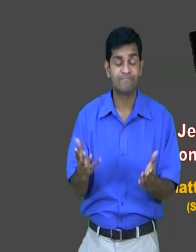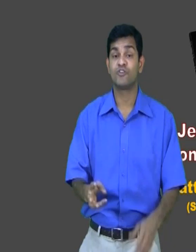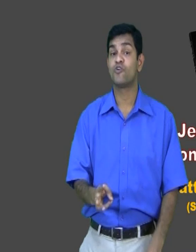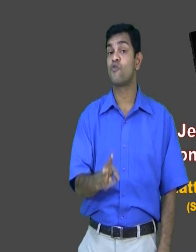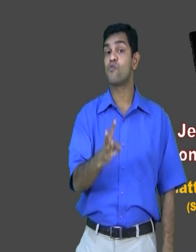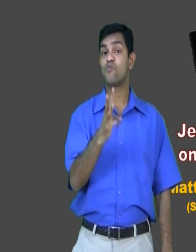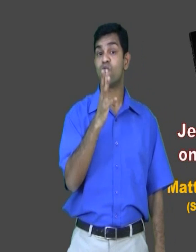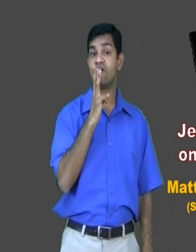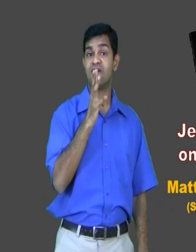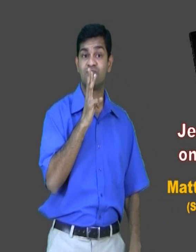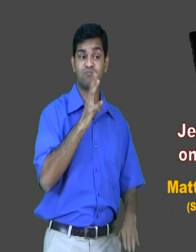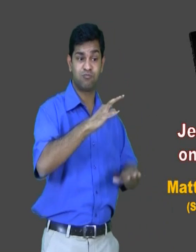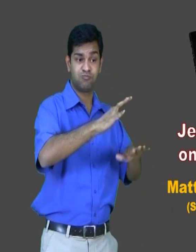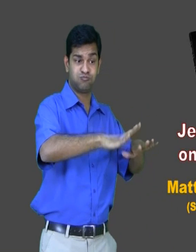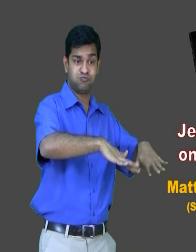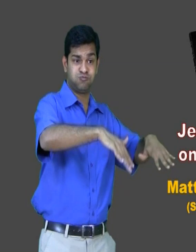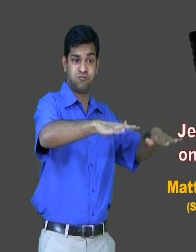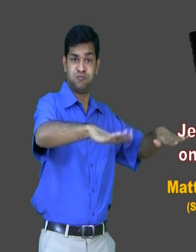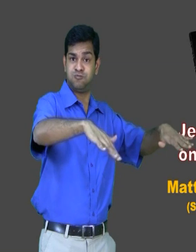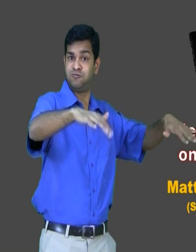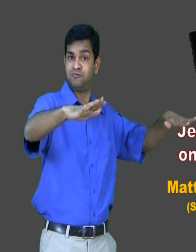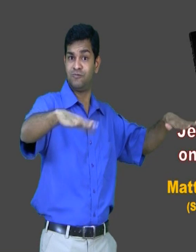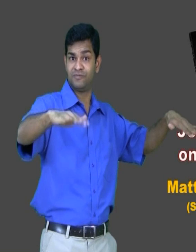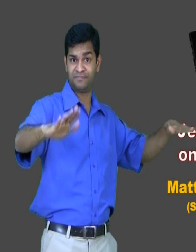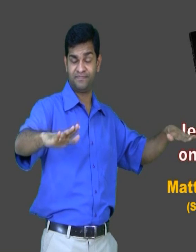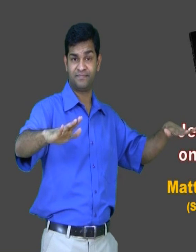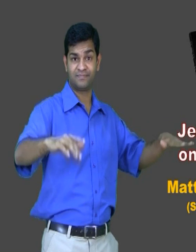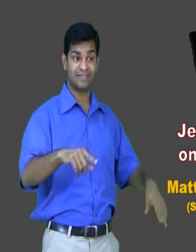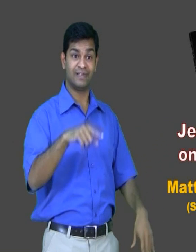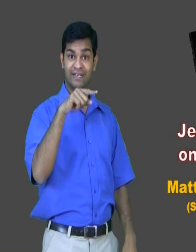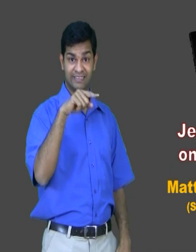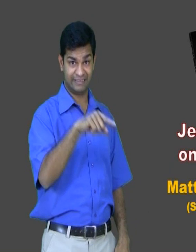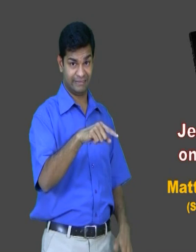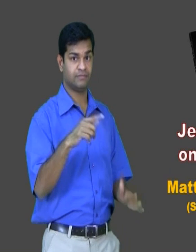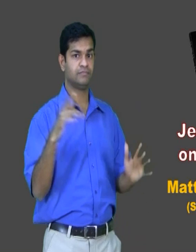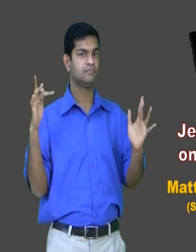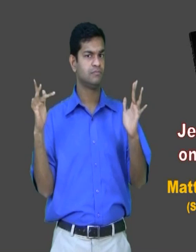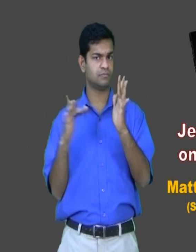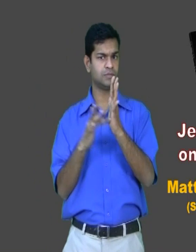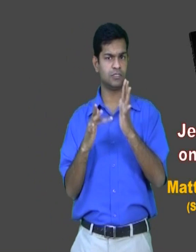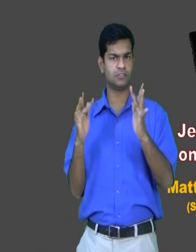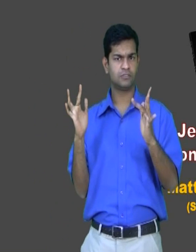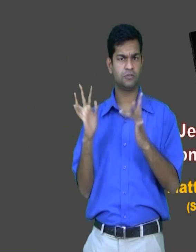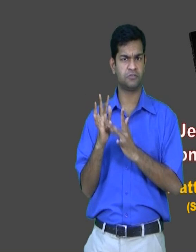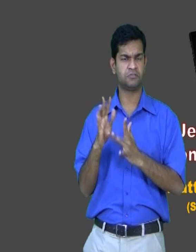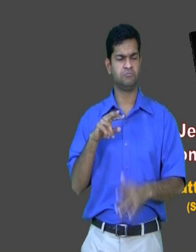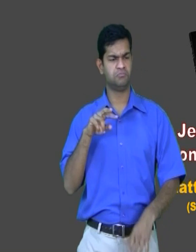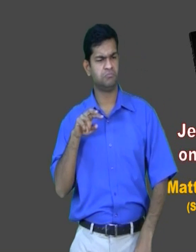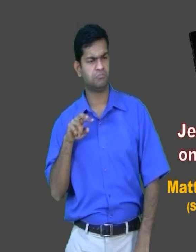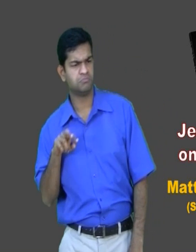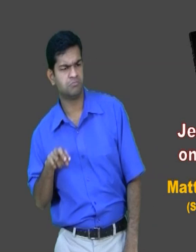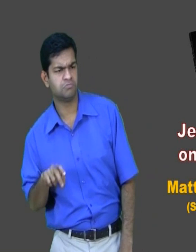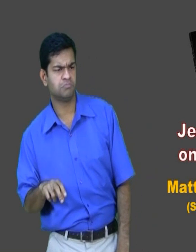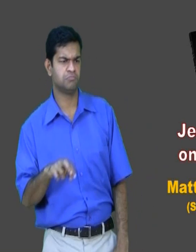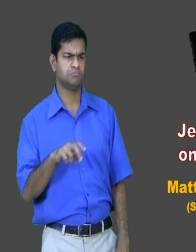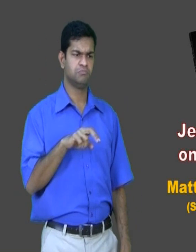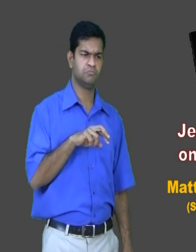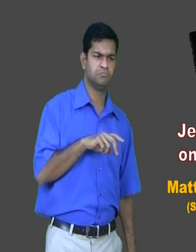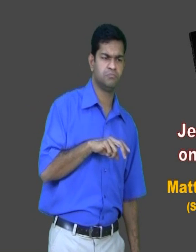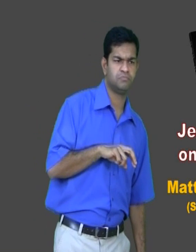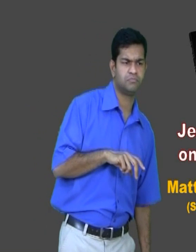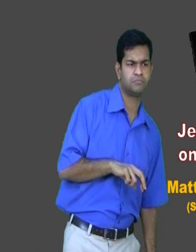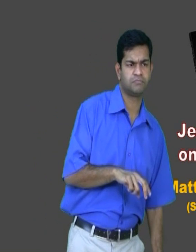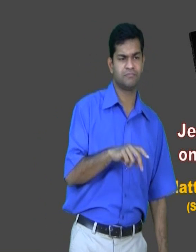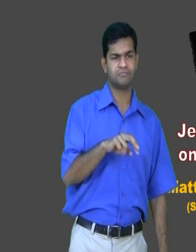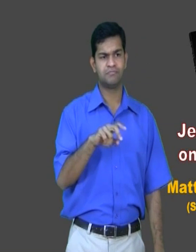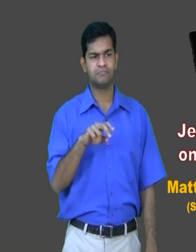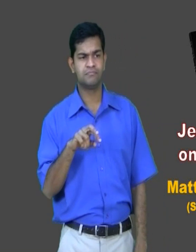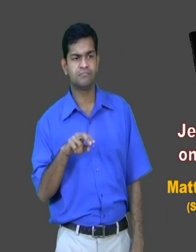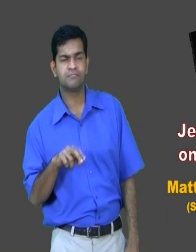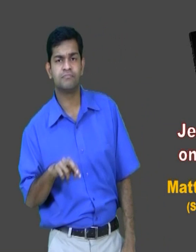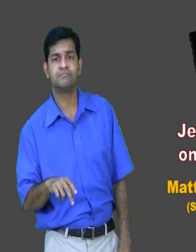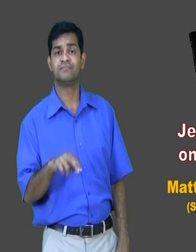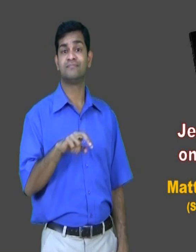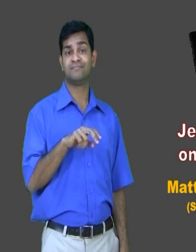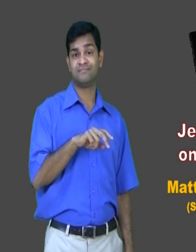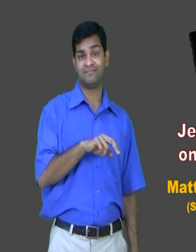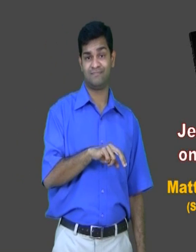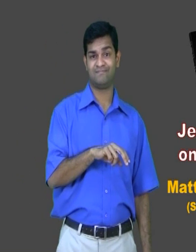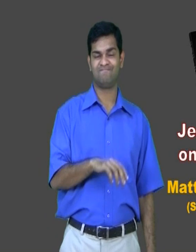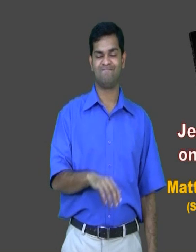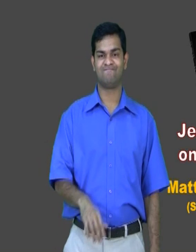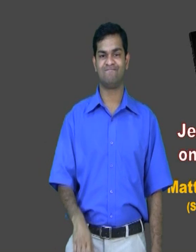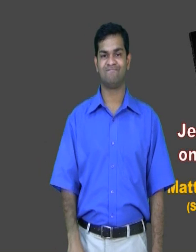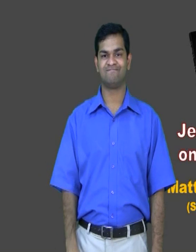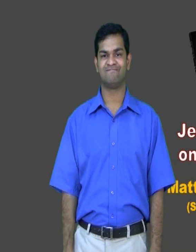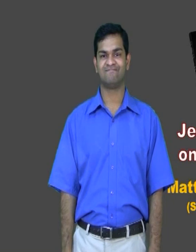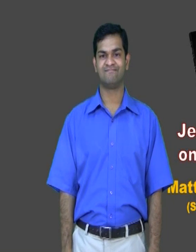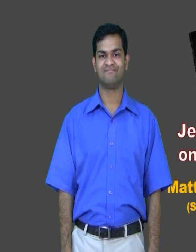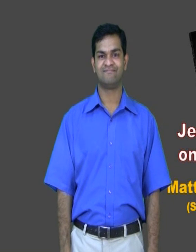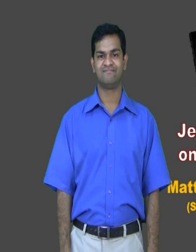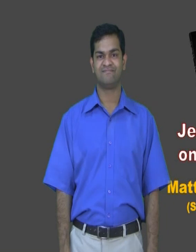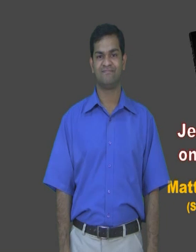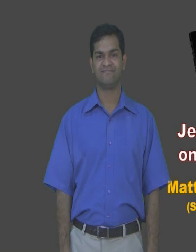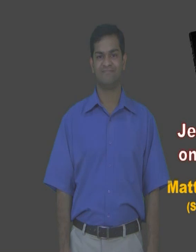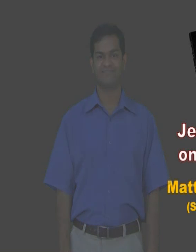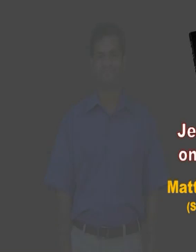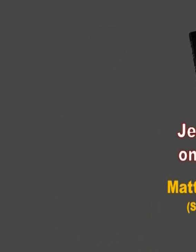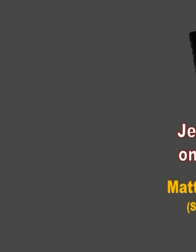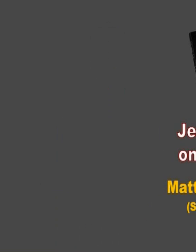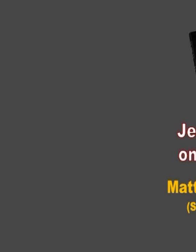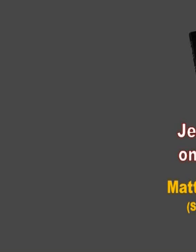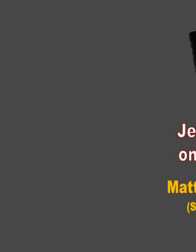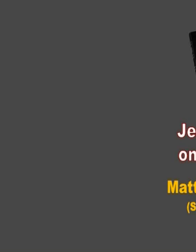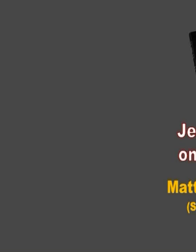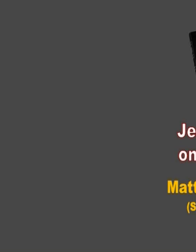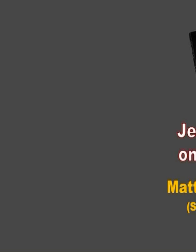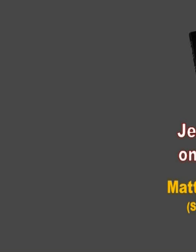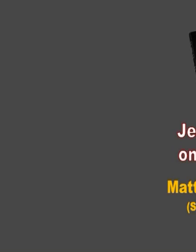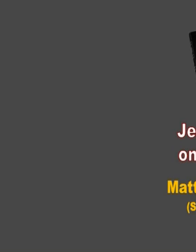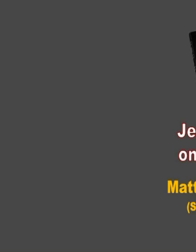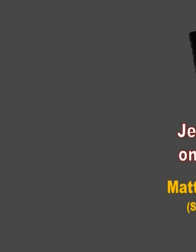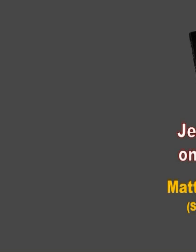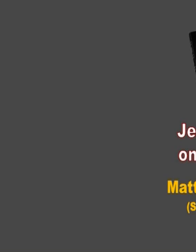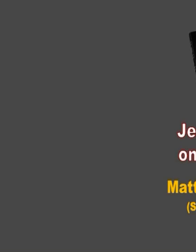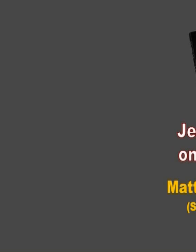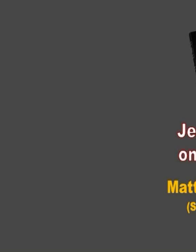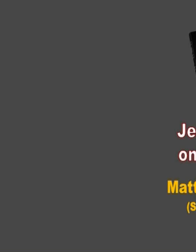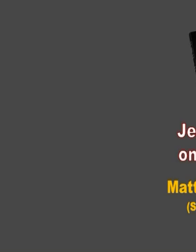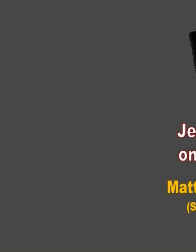Jesus walk on water